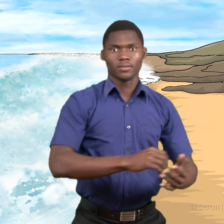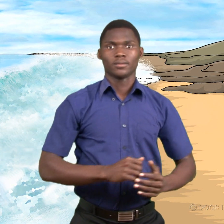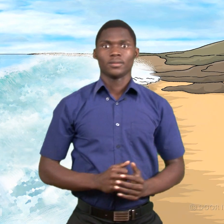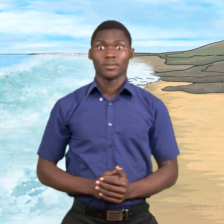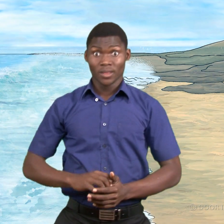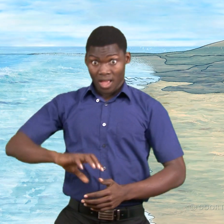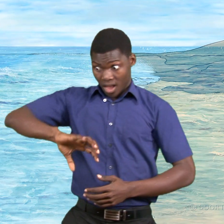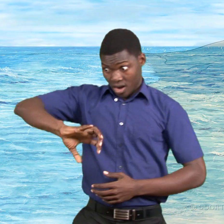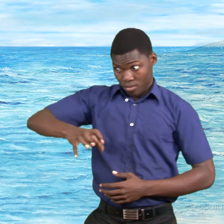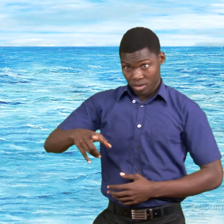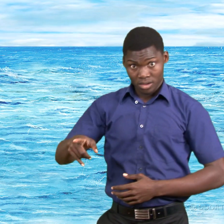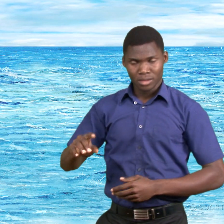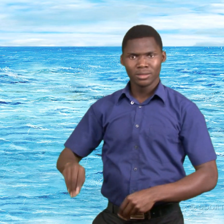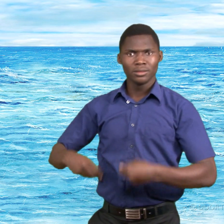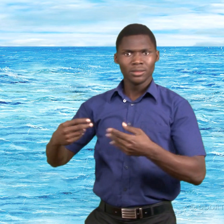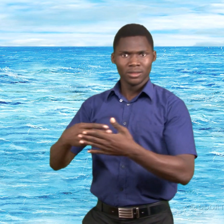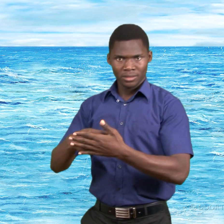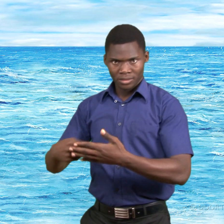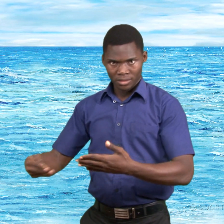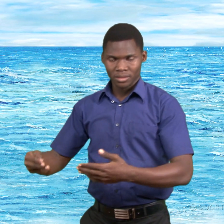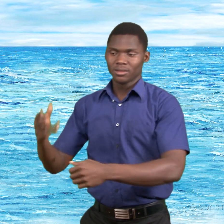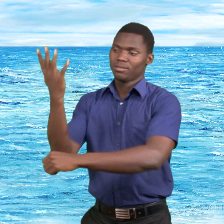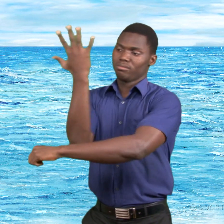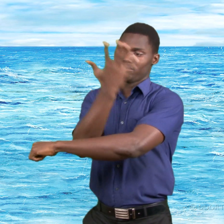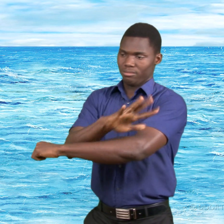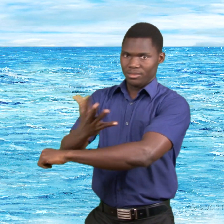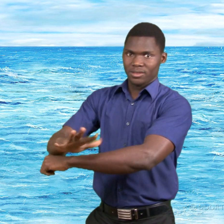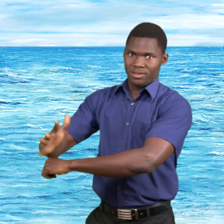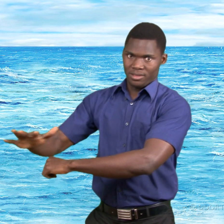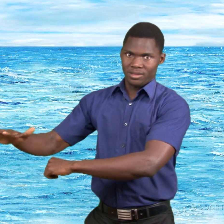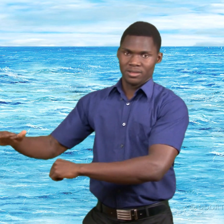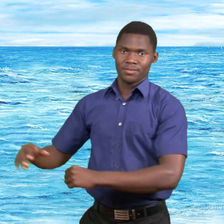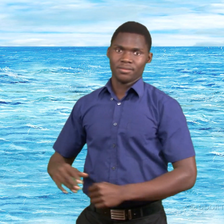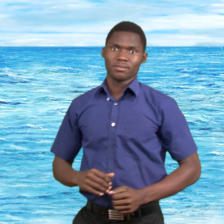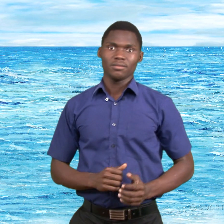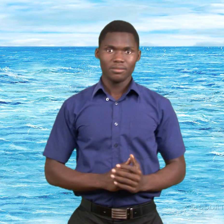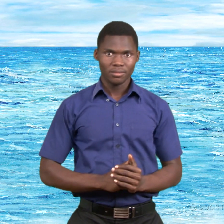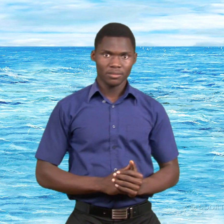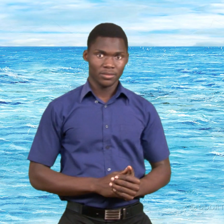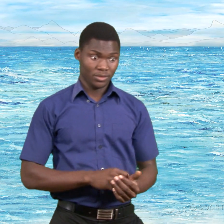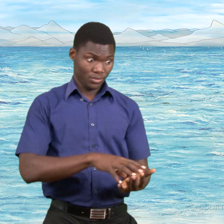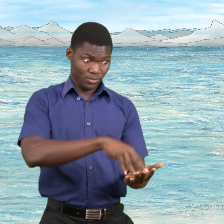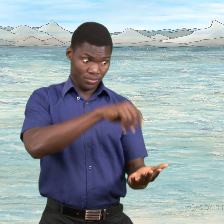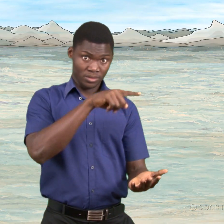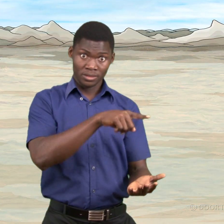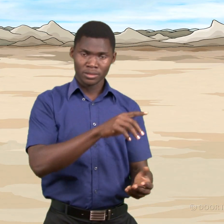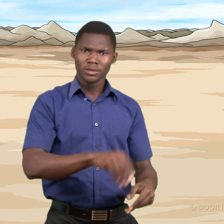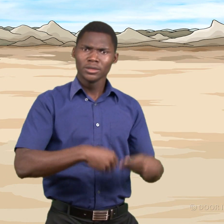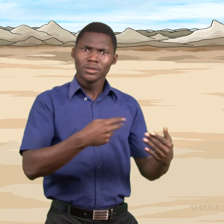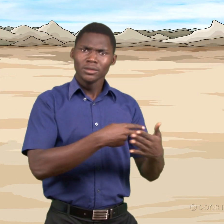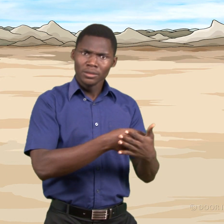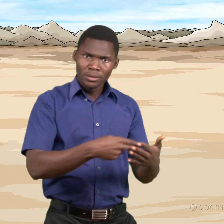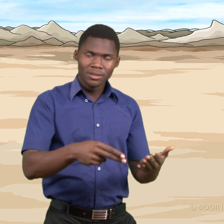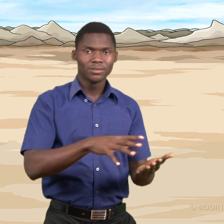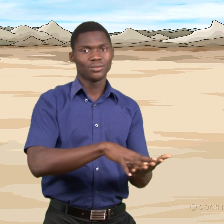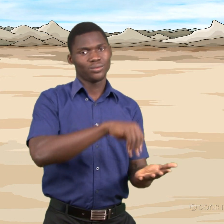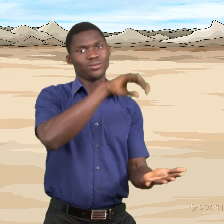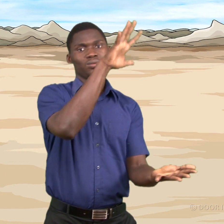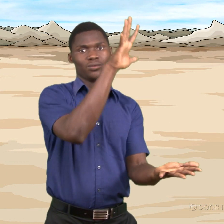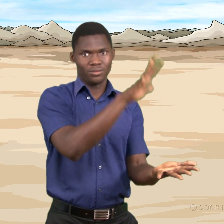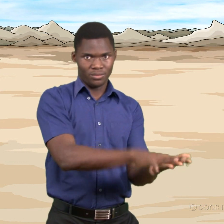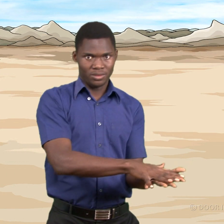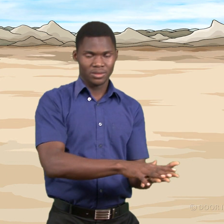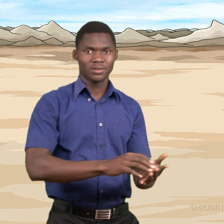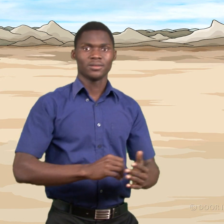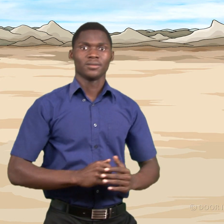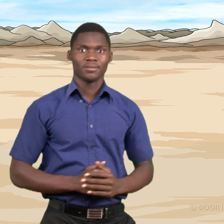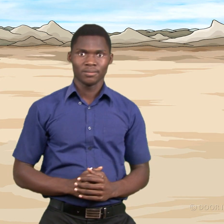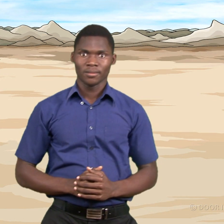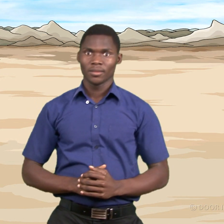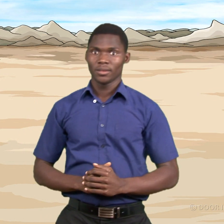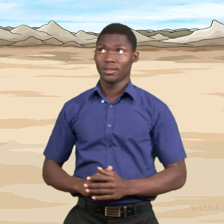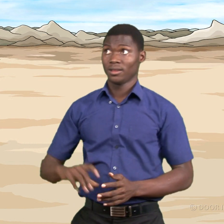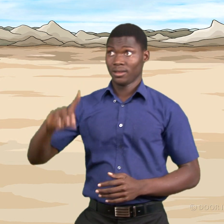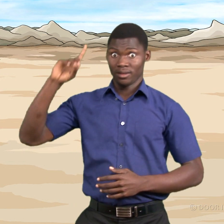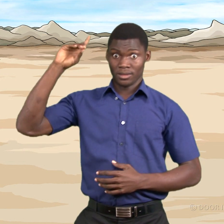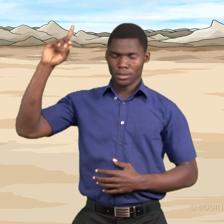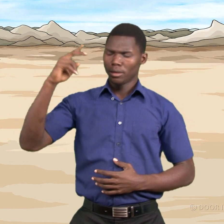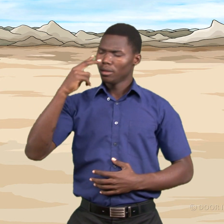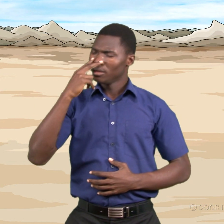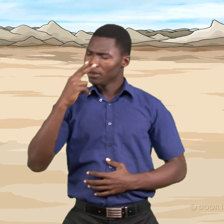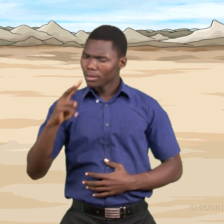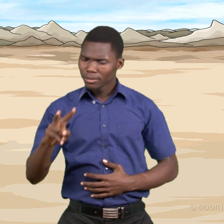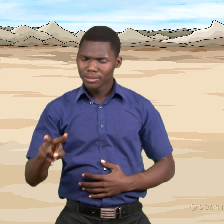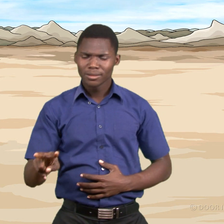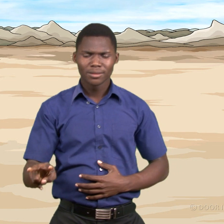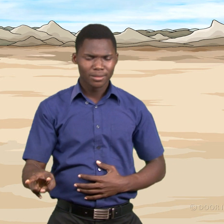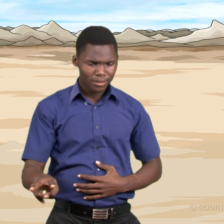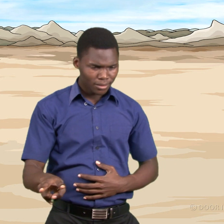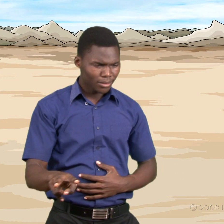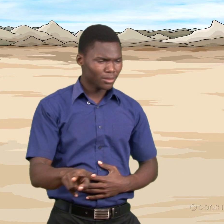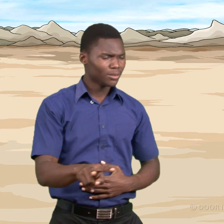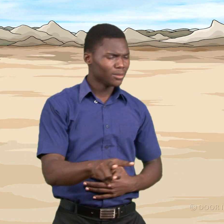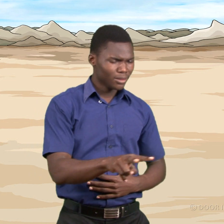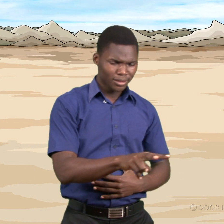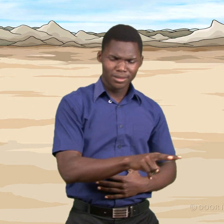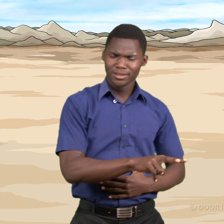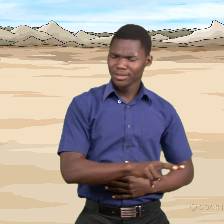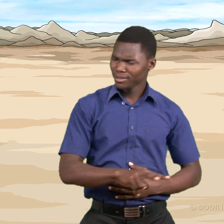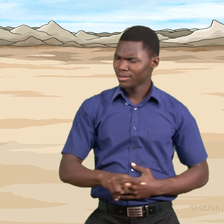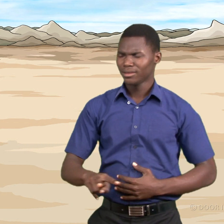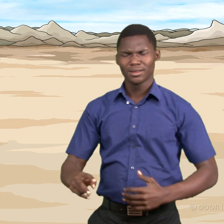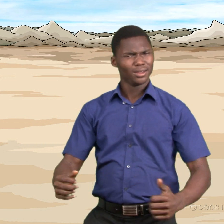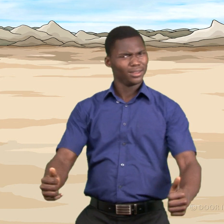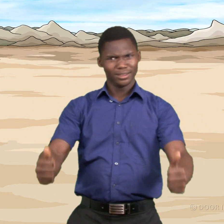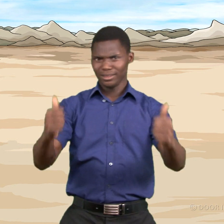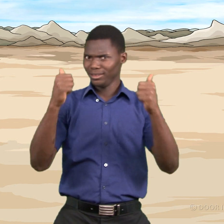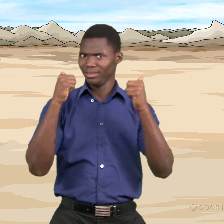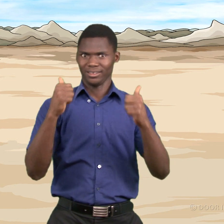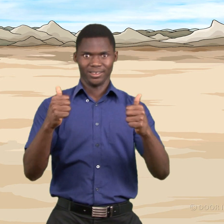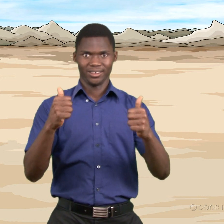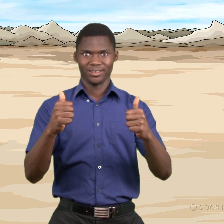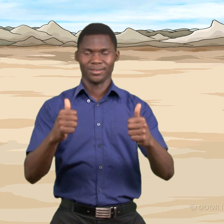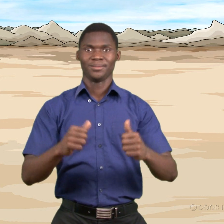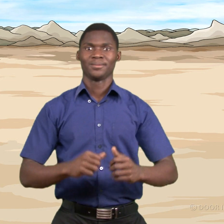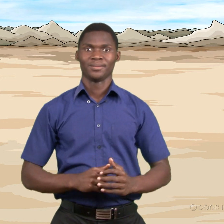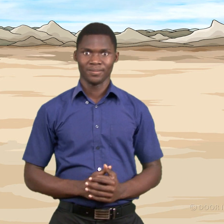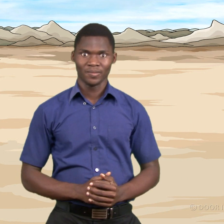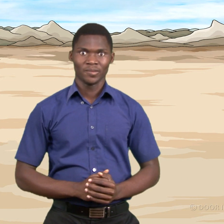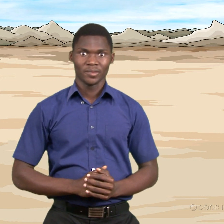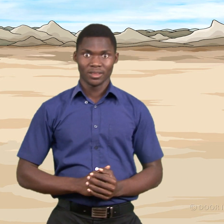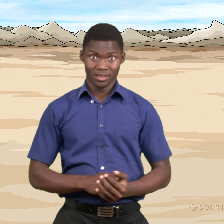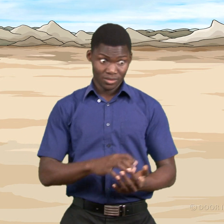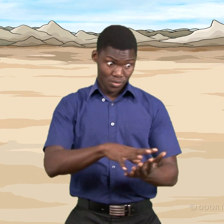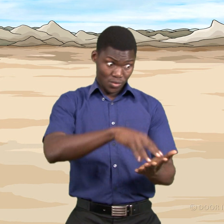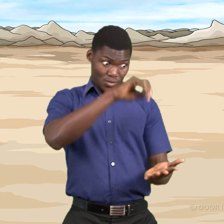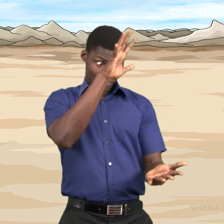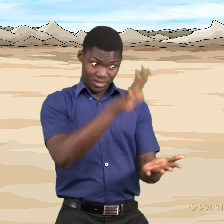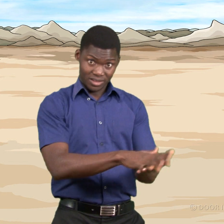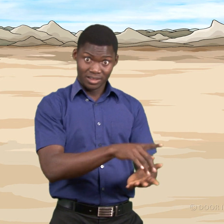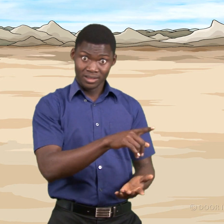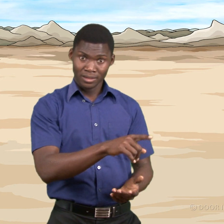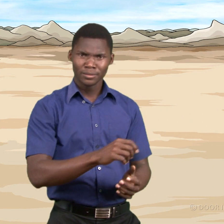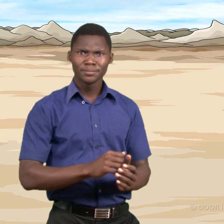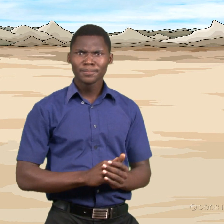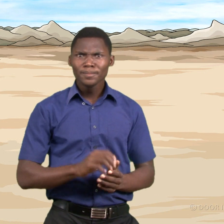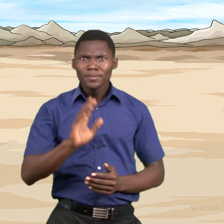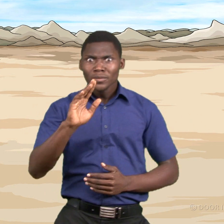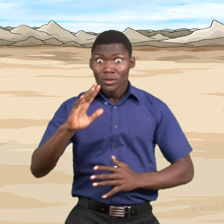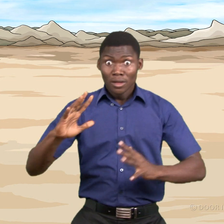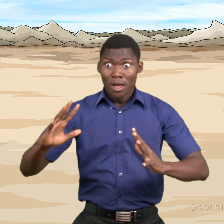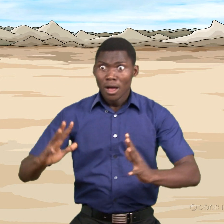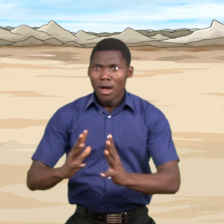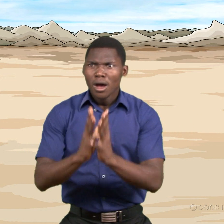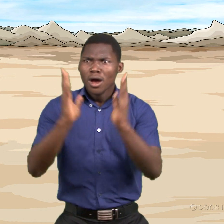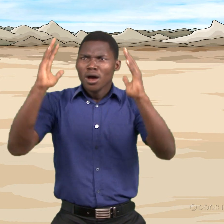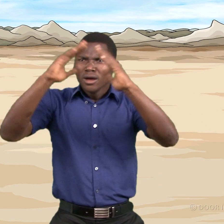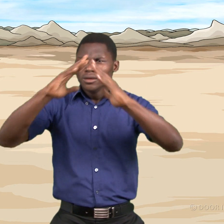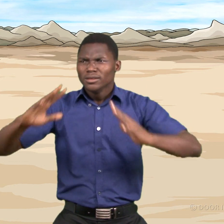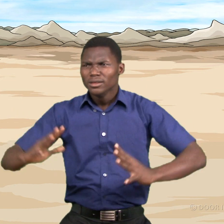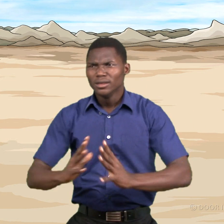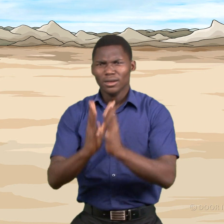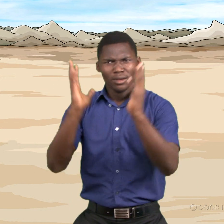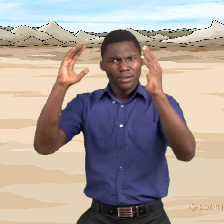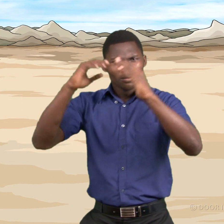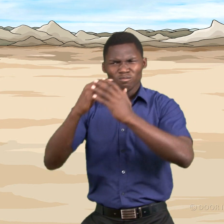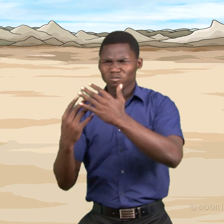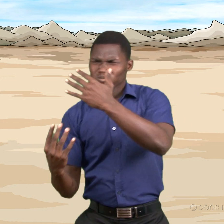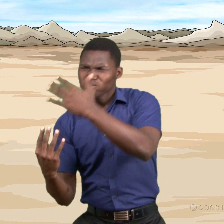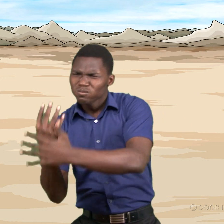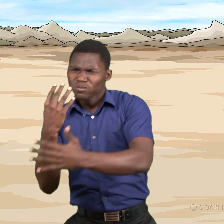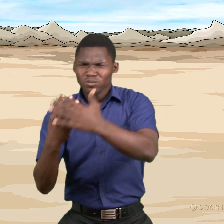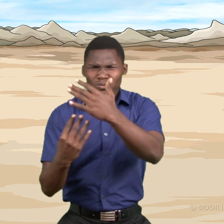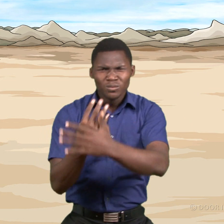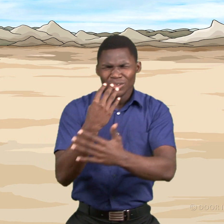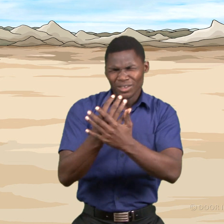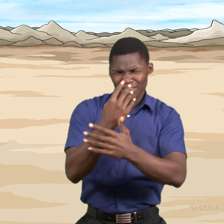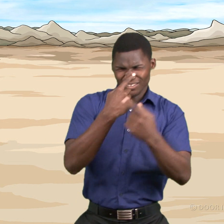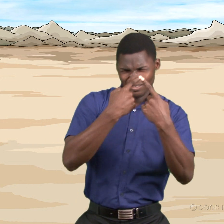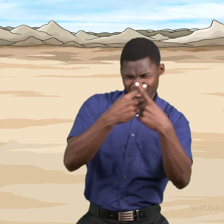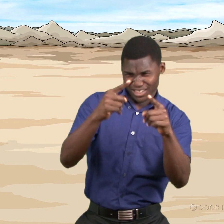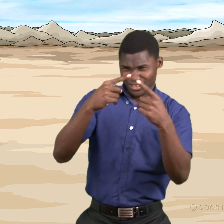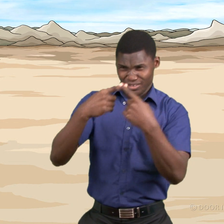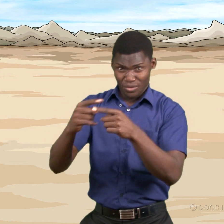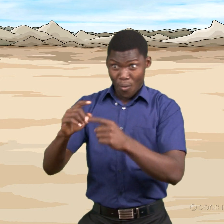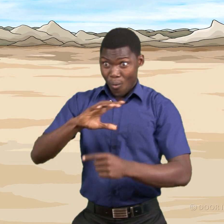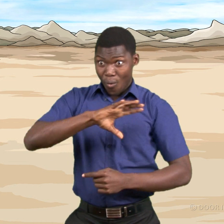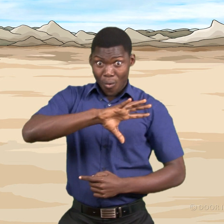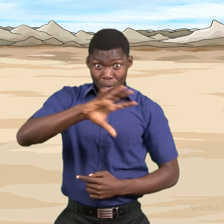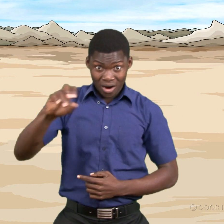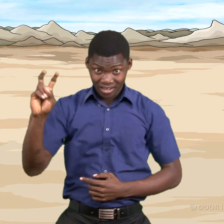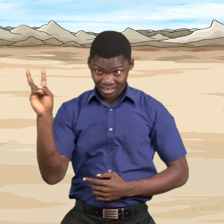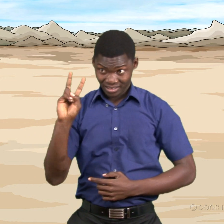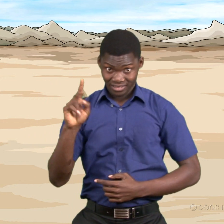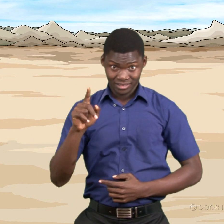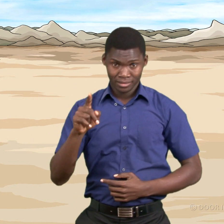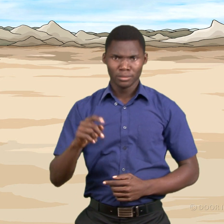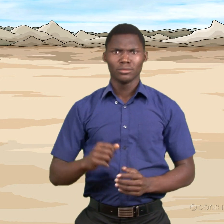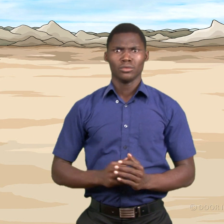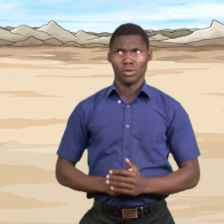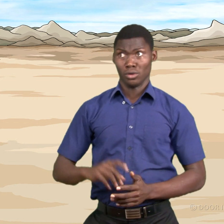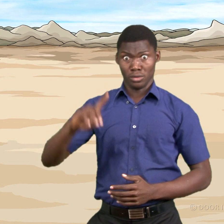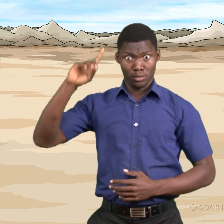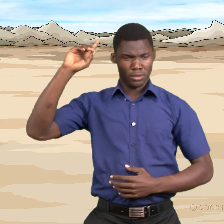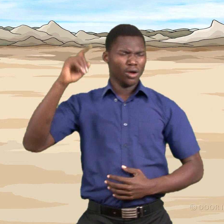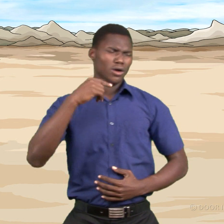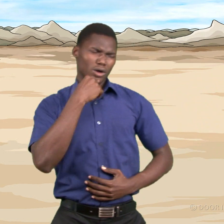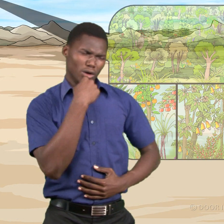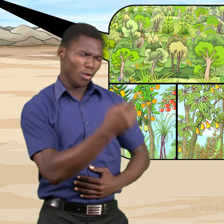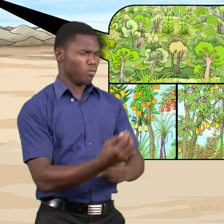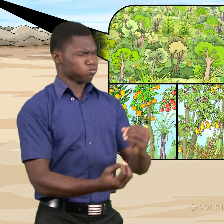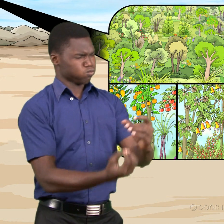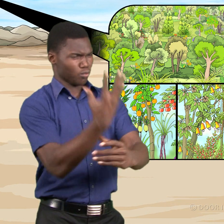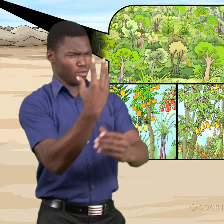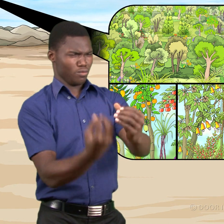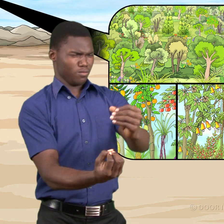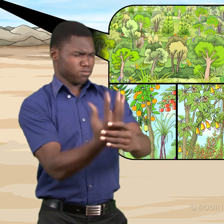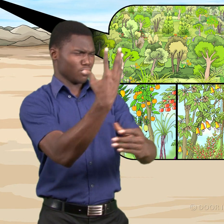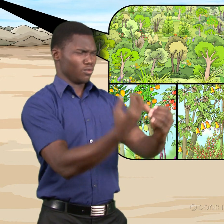God called the dry land “earth,” and the gathering of waters He called “seas.” And God saw that it was good.